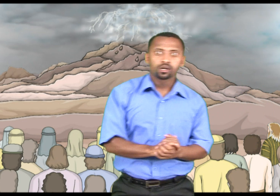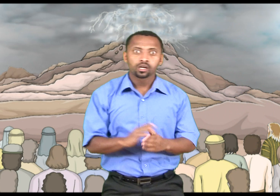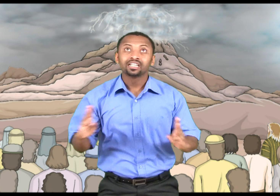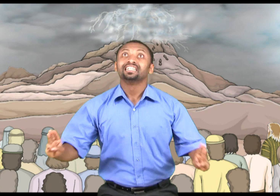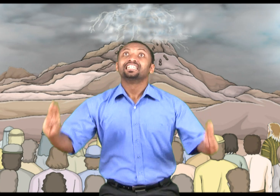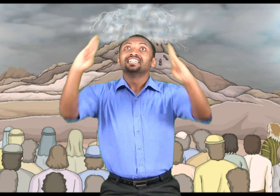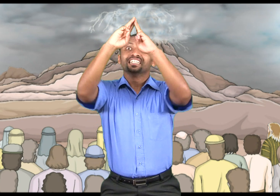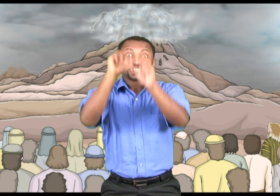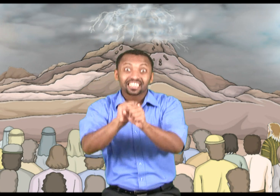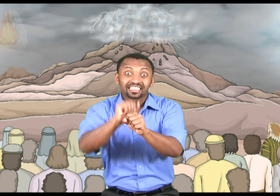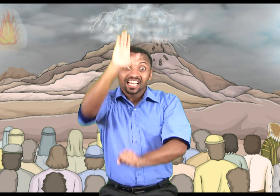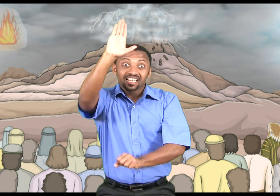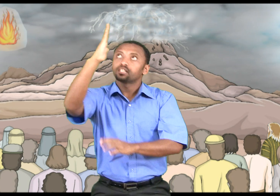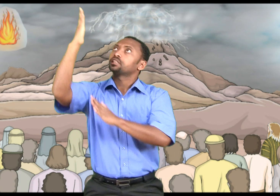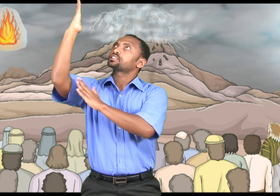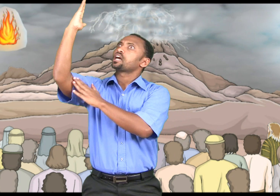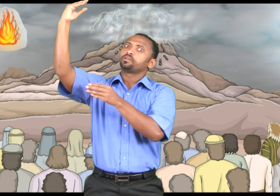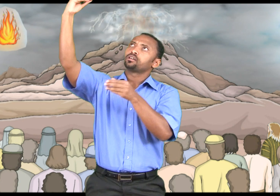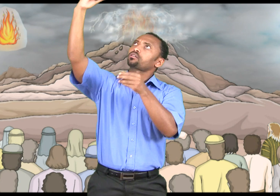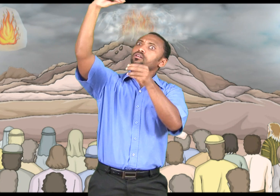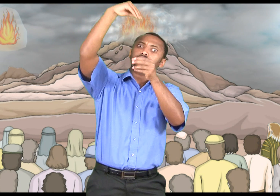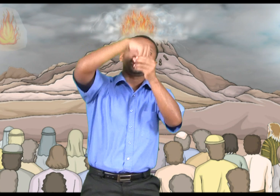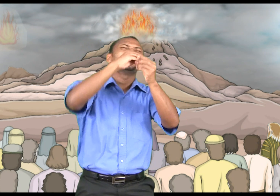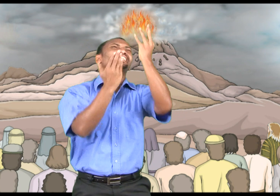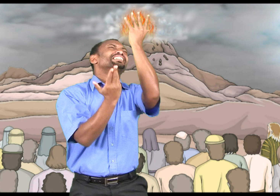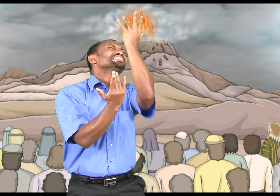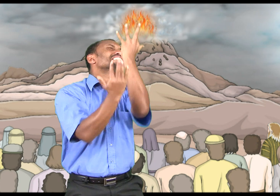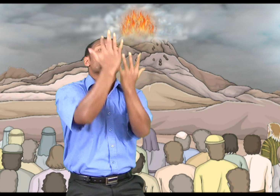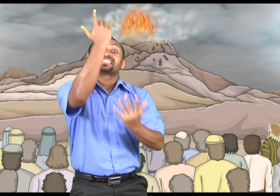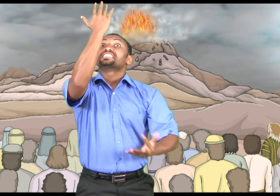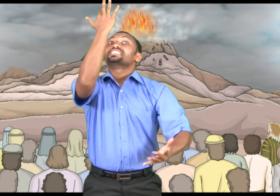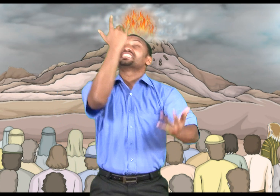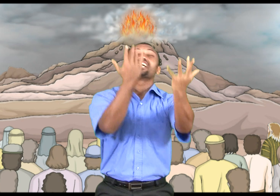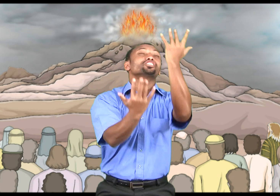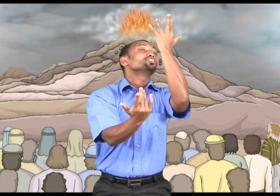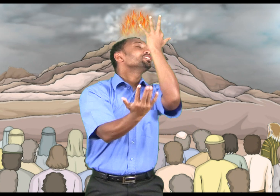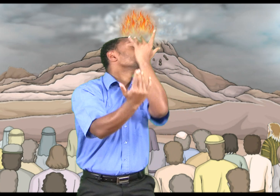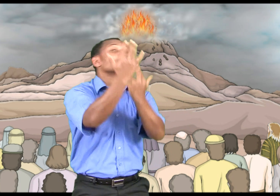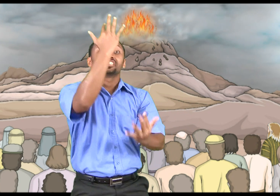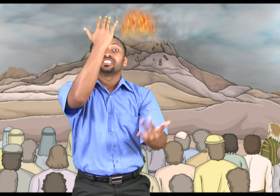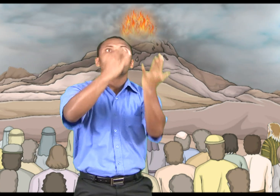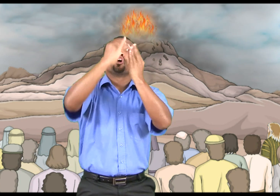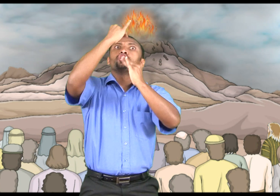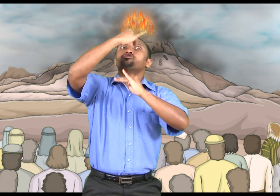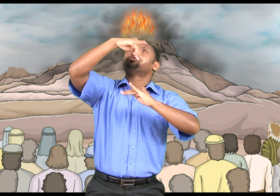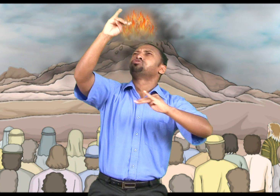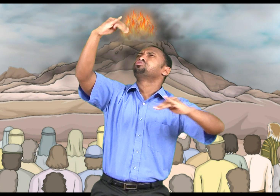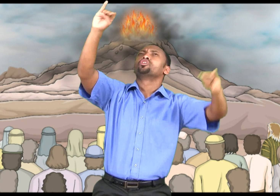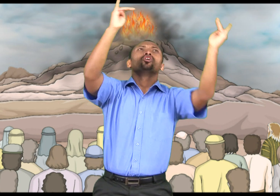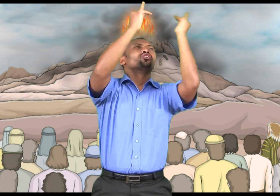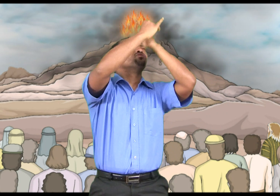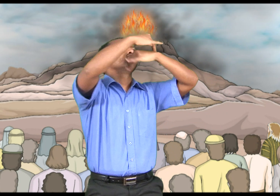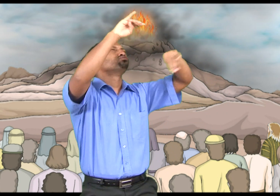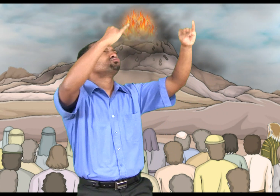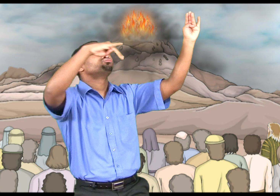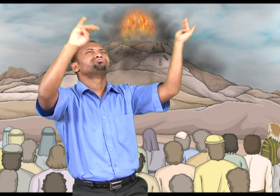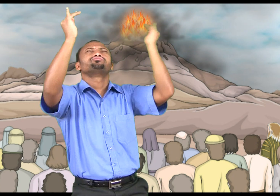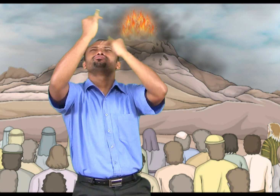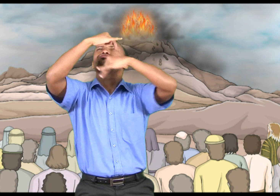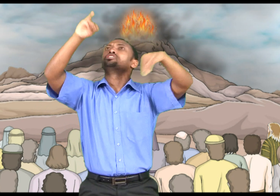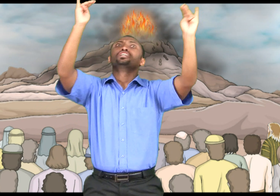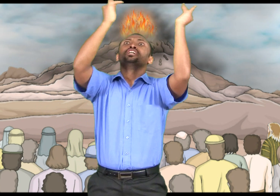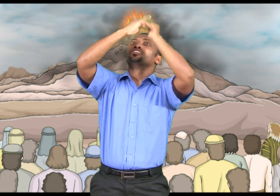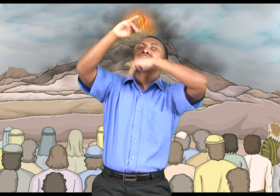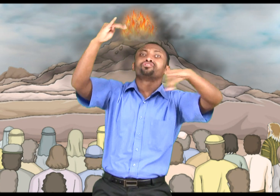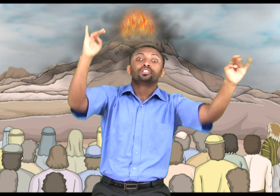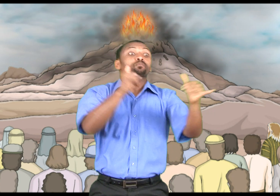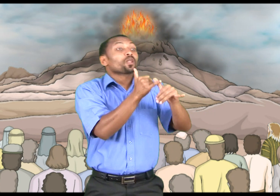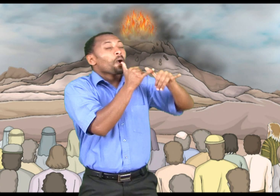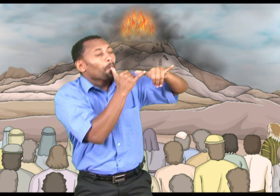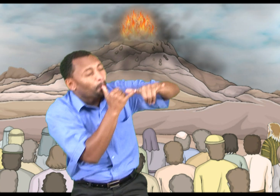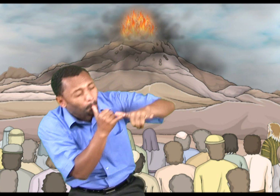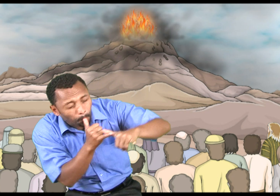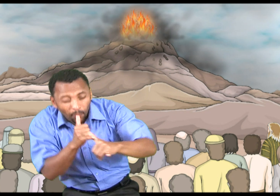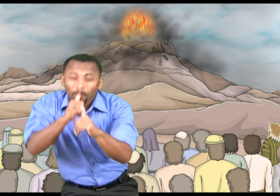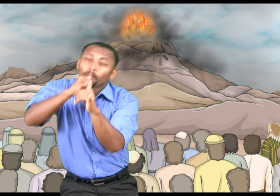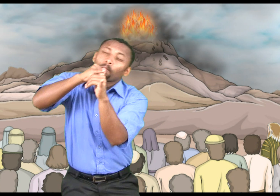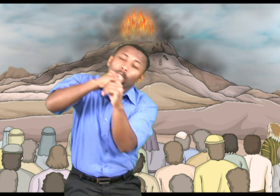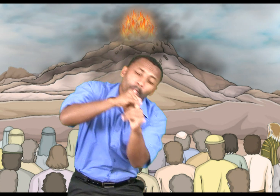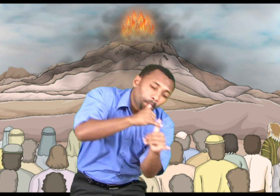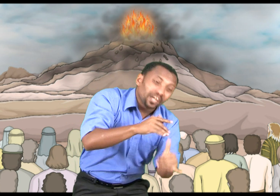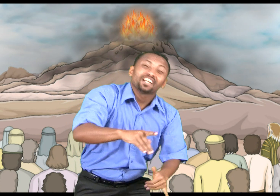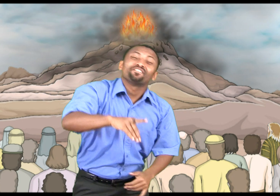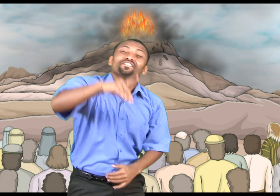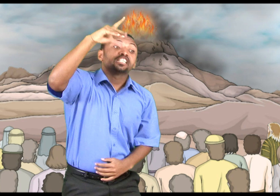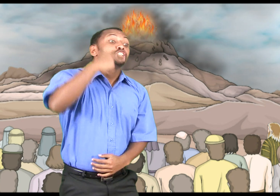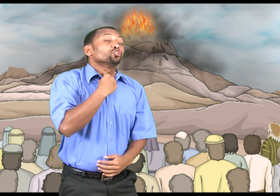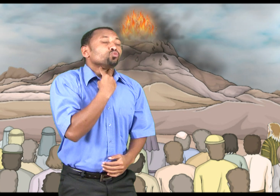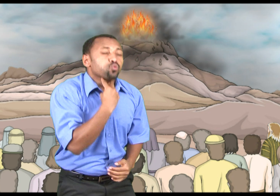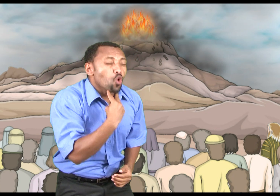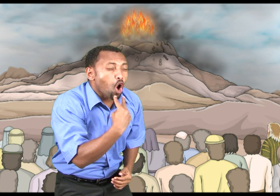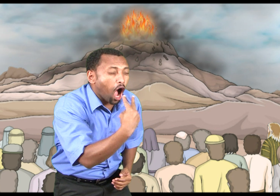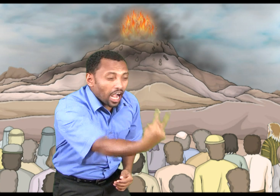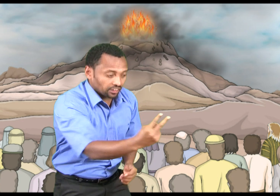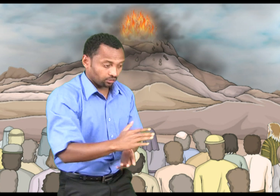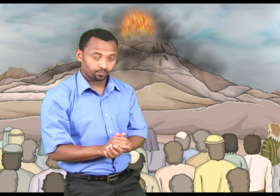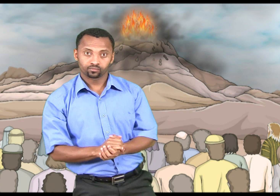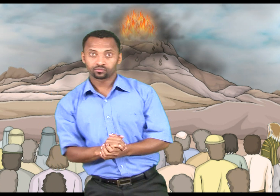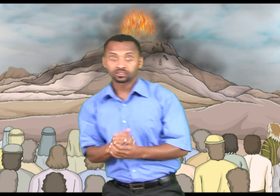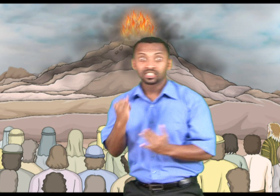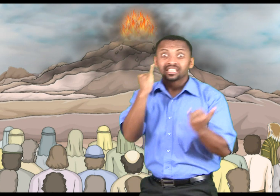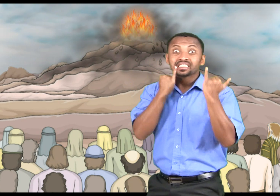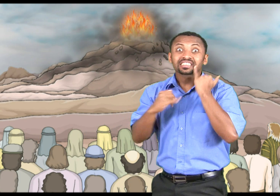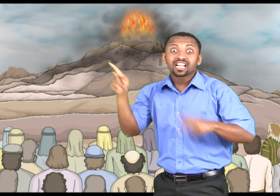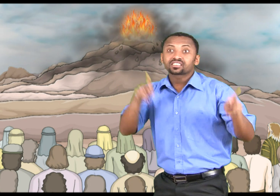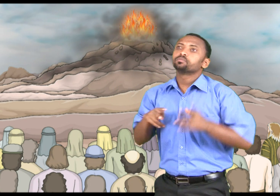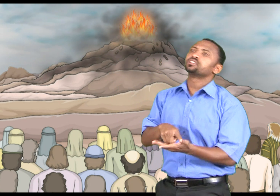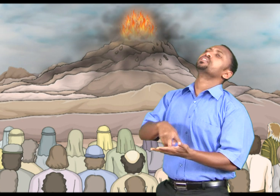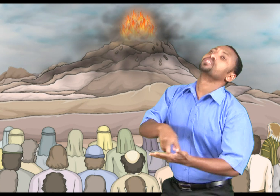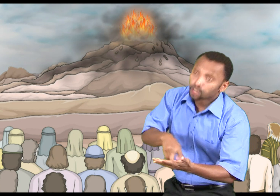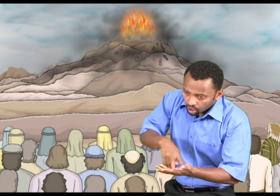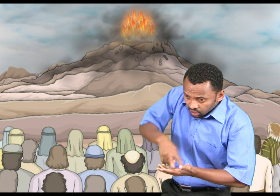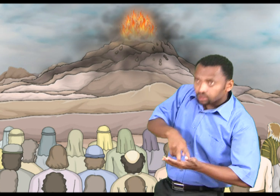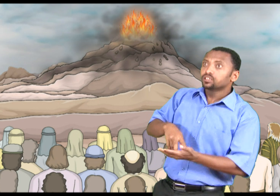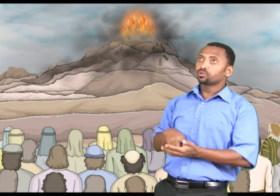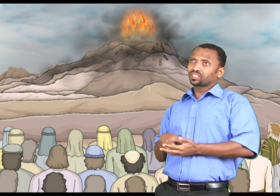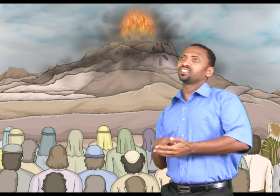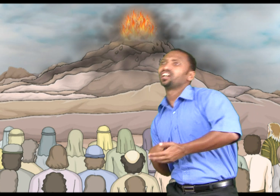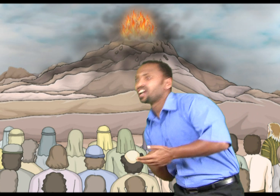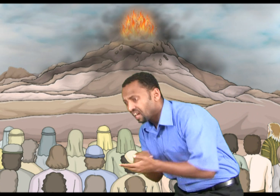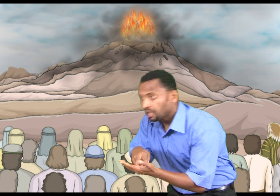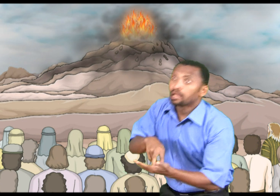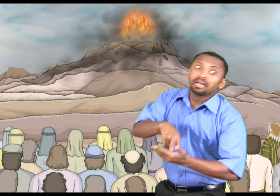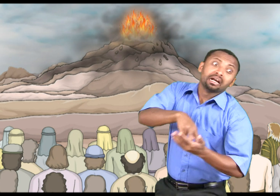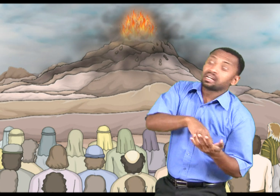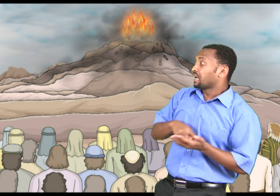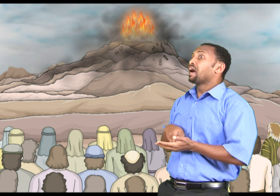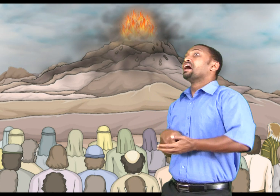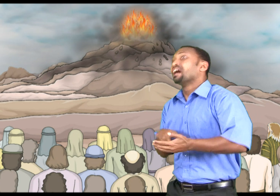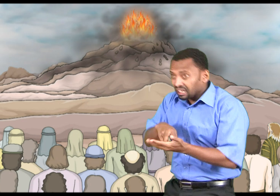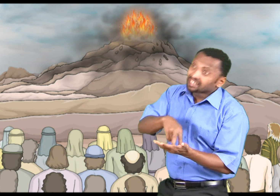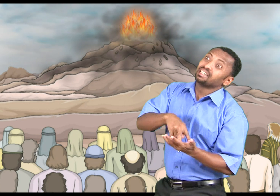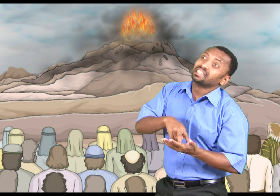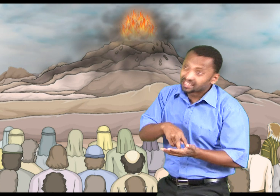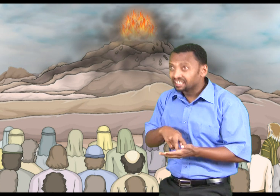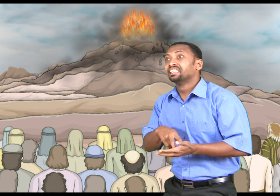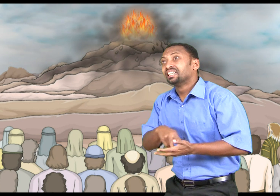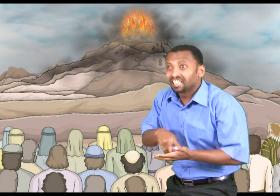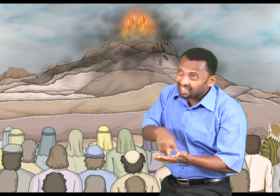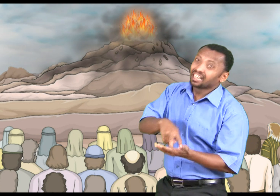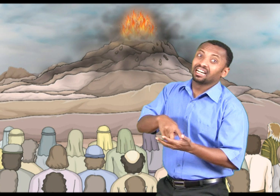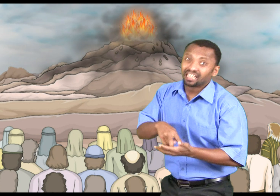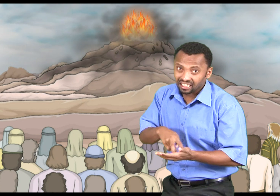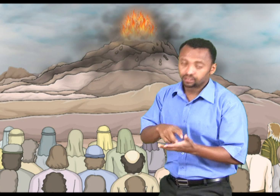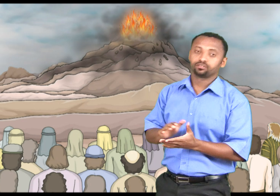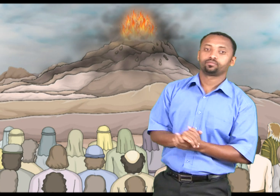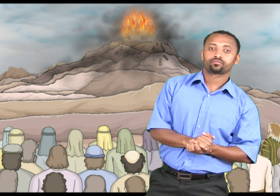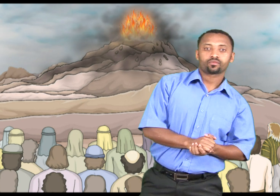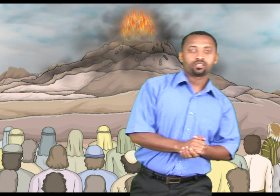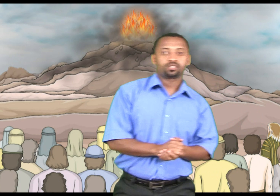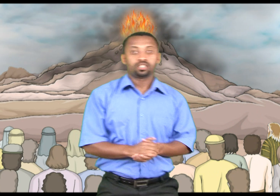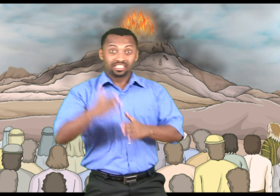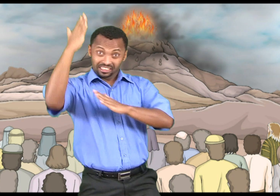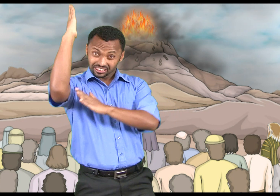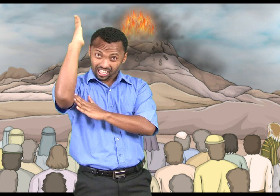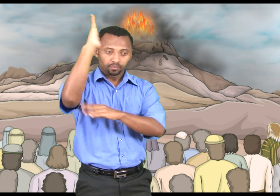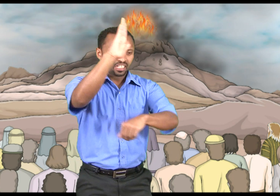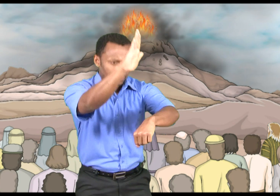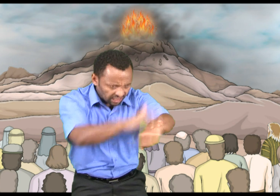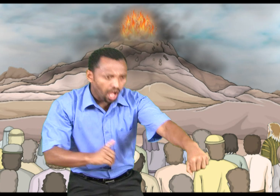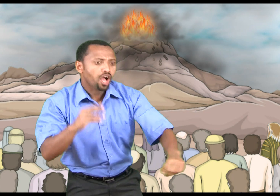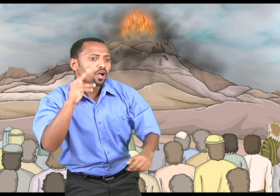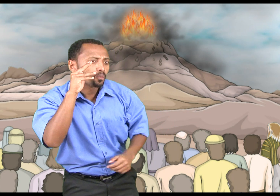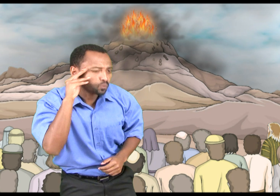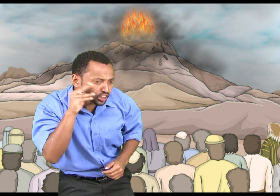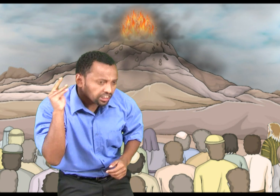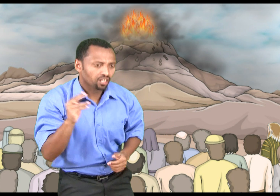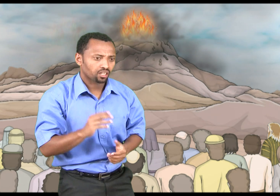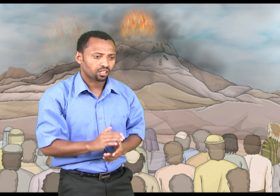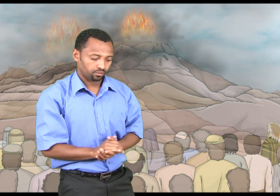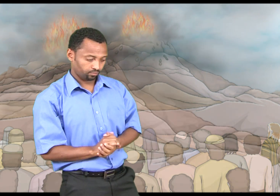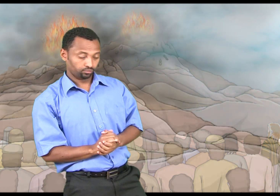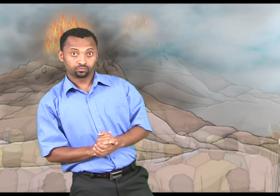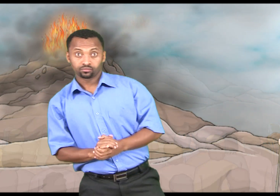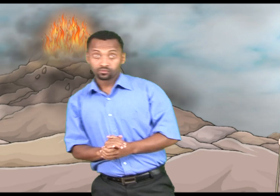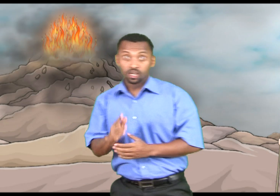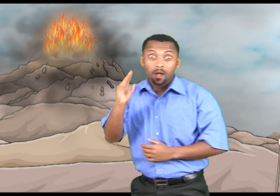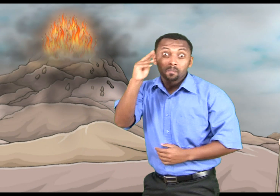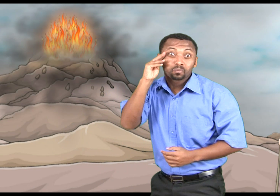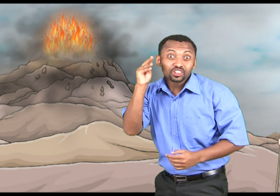Mount Sinai was completely enveloped in smoke, because the LORD had descended on it in fire. And the smoke rose like the smoke of a furnace, and the whole mountain quaked violently. And as the sound of the ram’s horn grew louder and louder, Moses spoke and God answered him in the thunder.